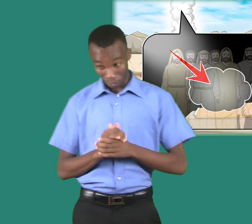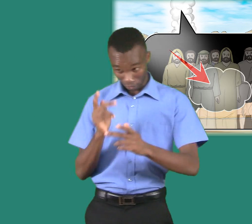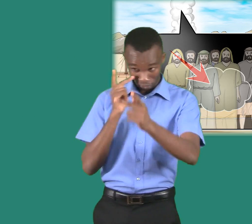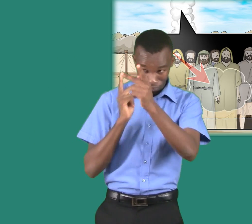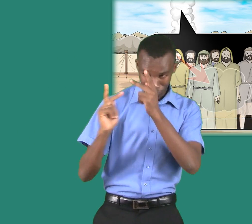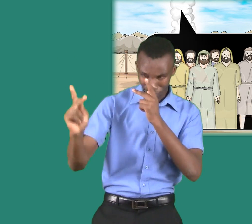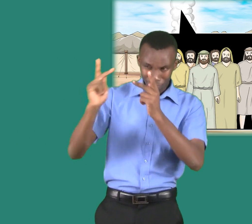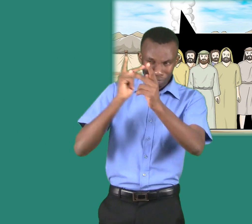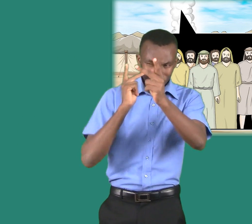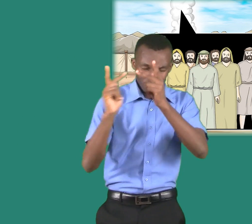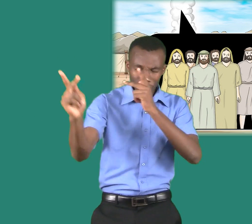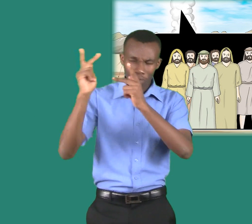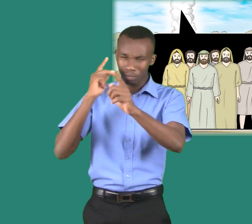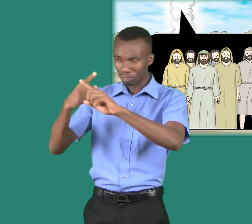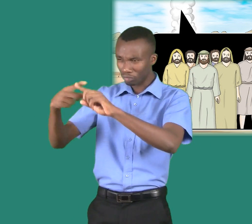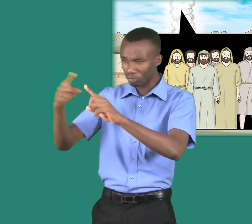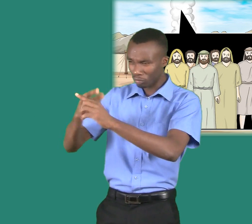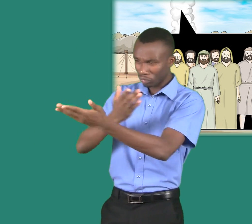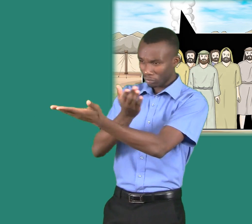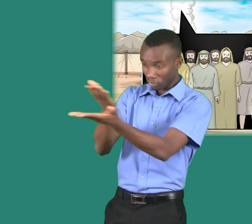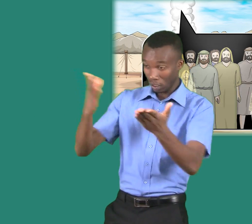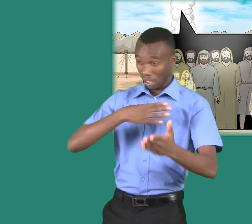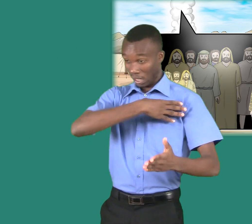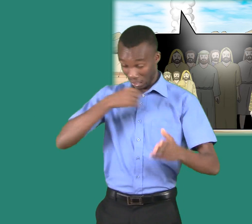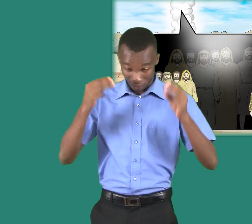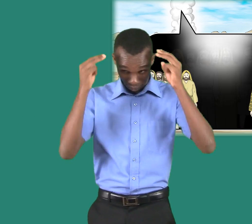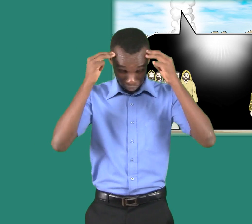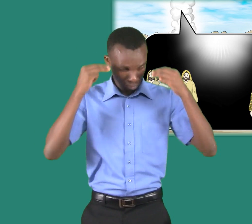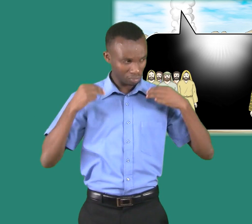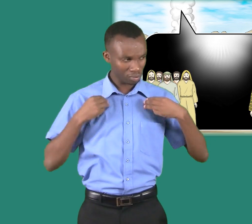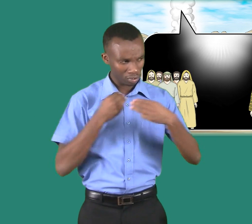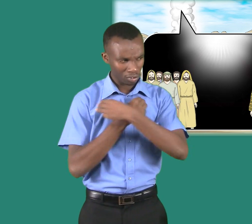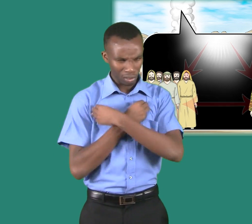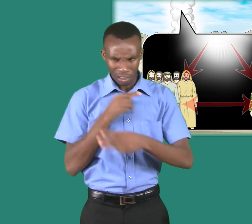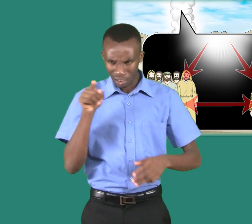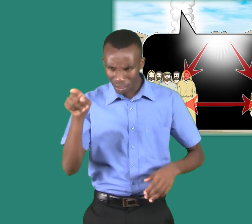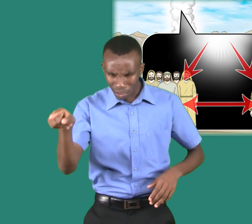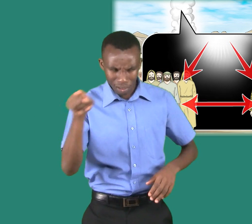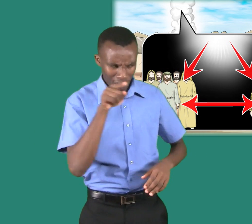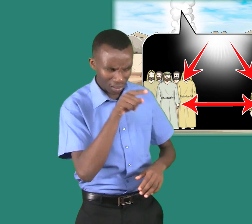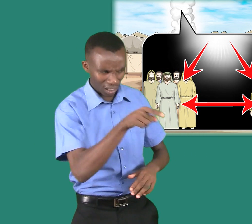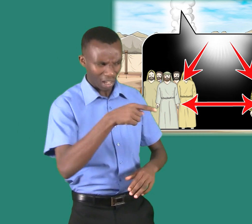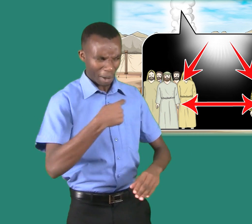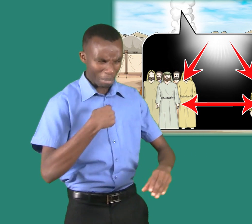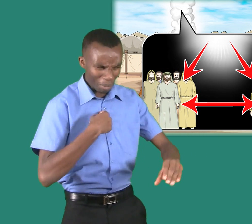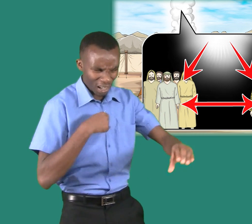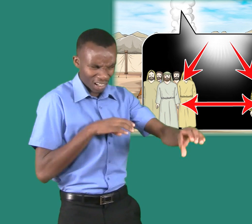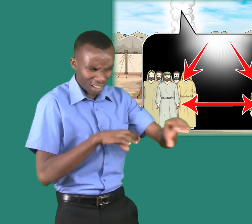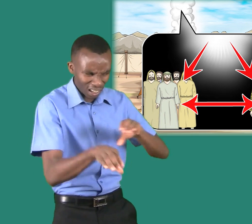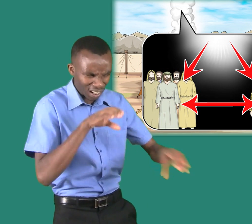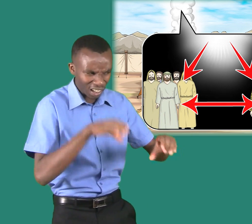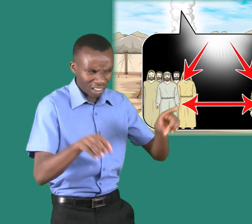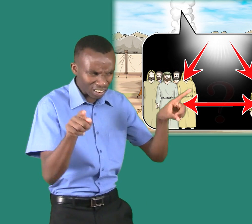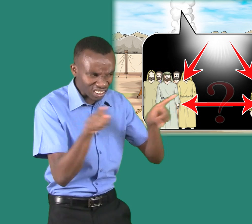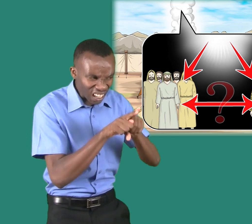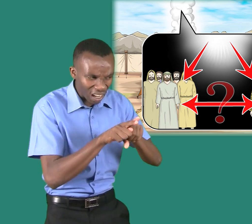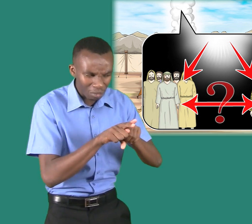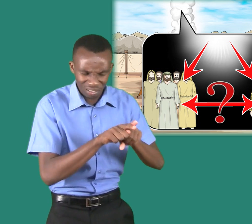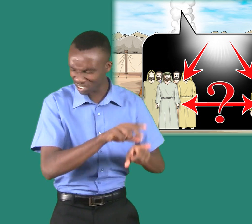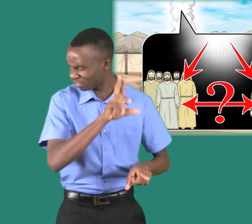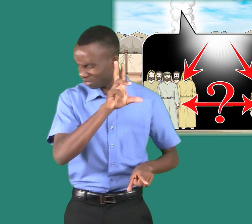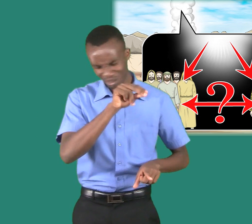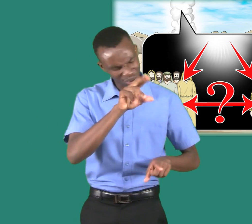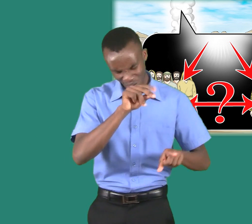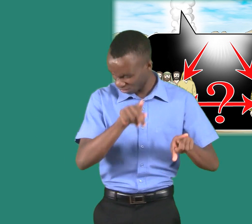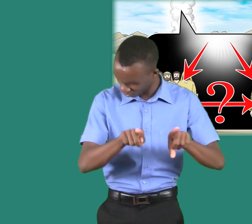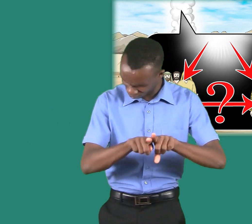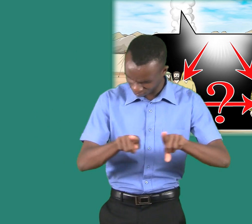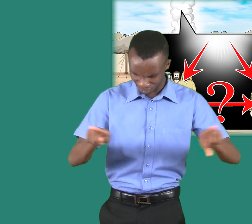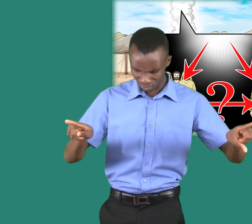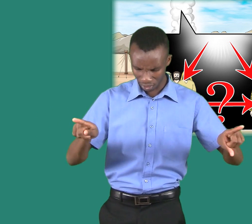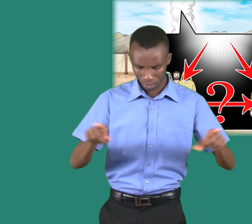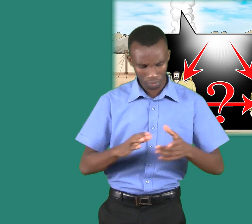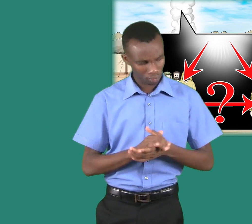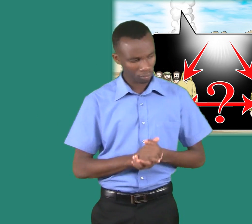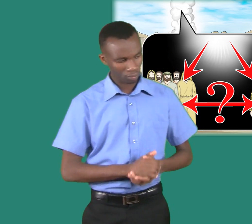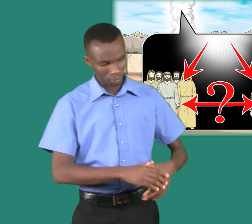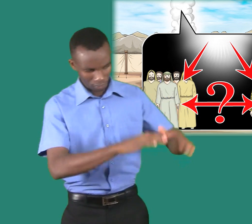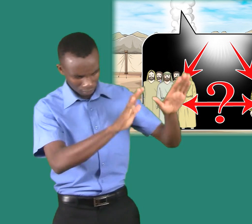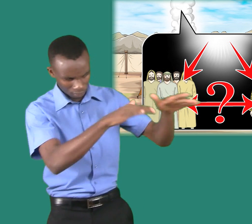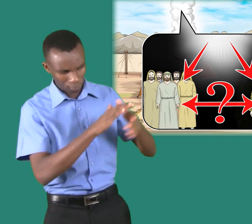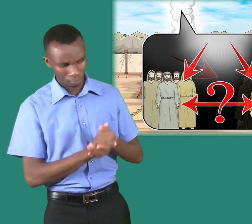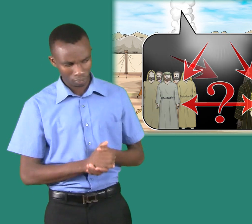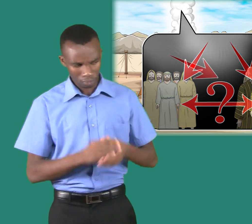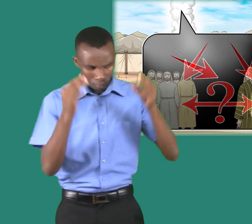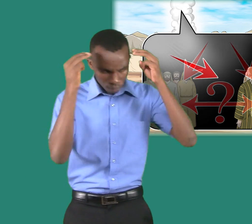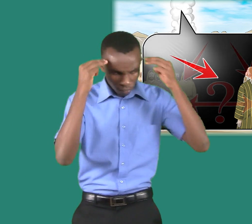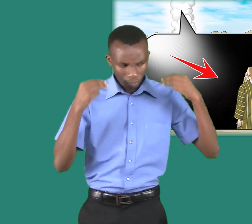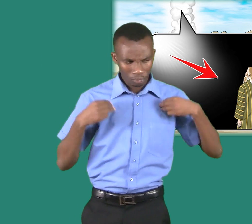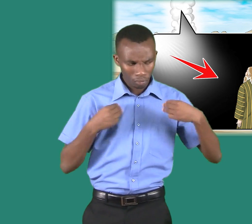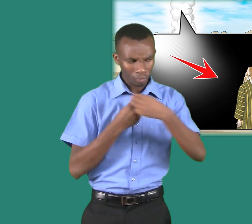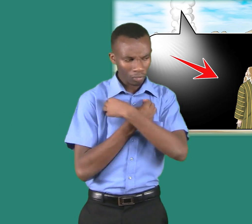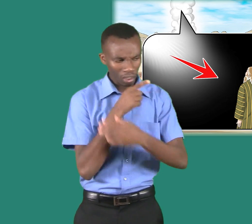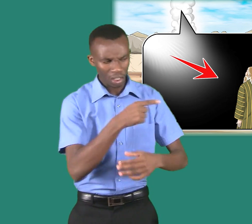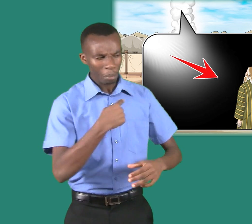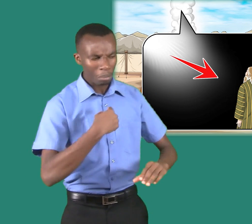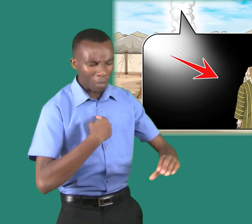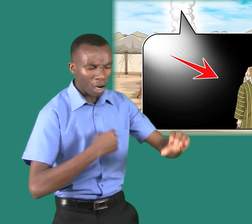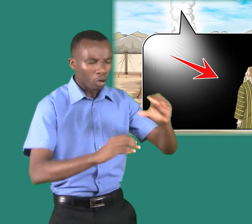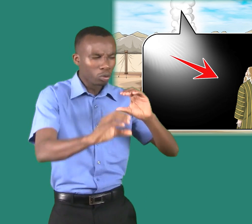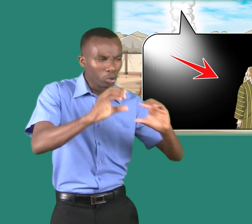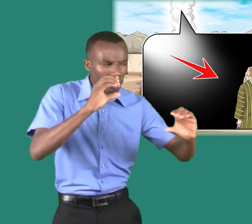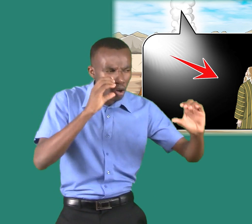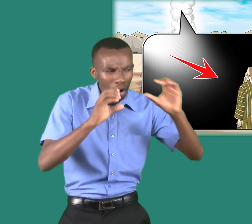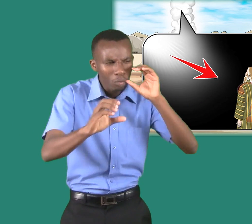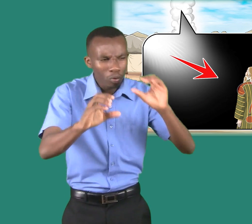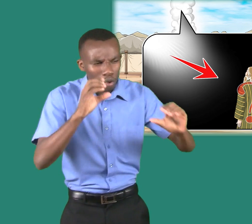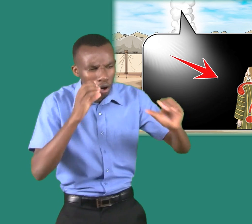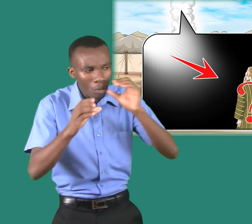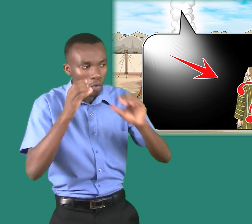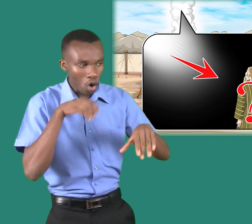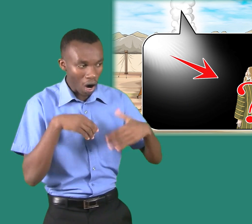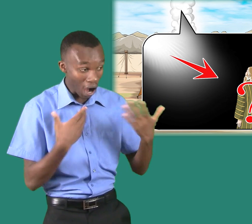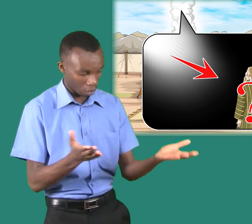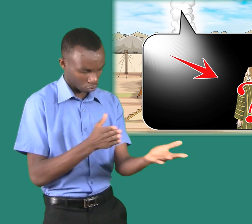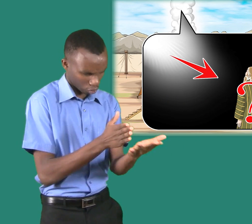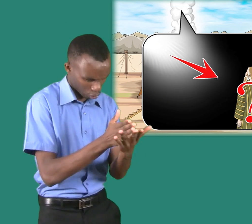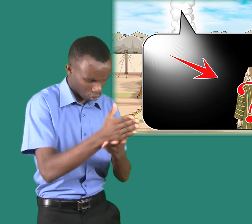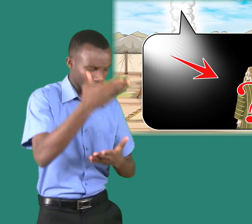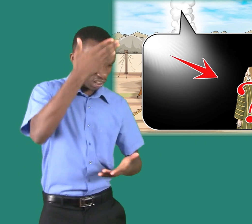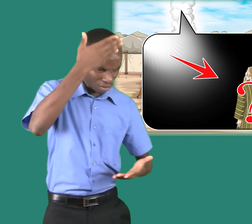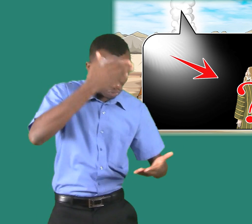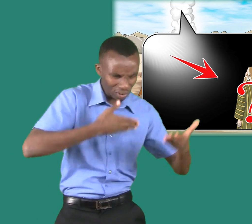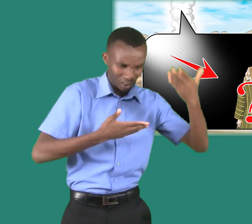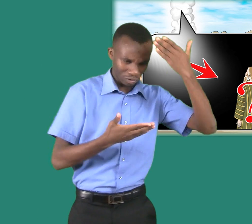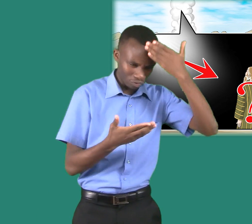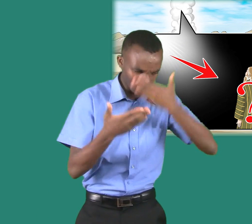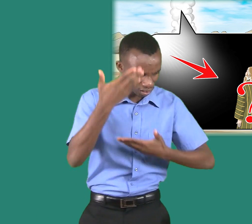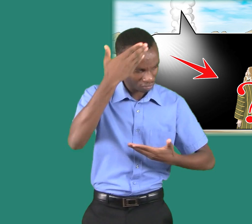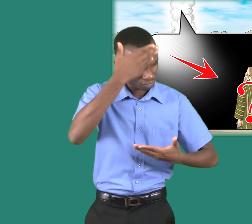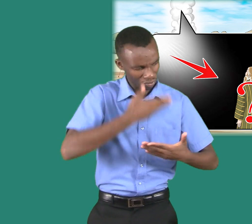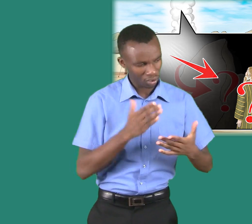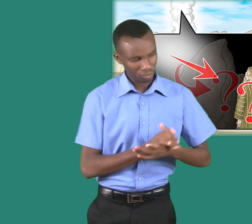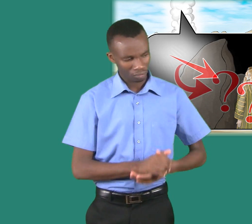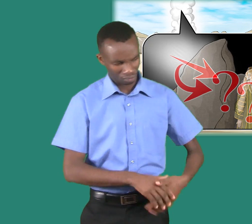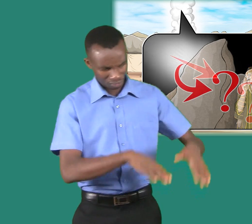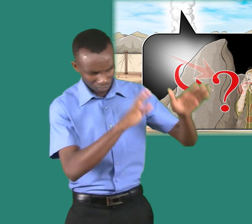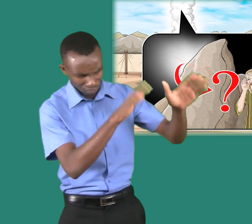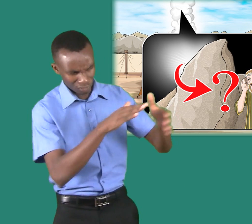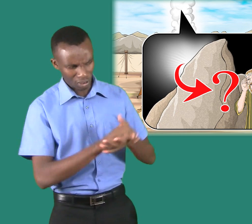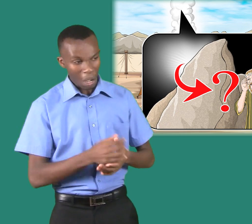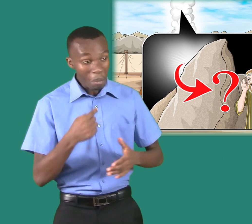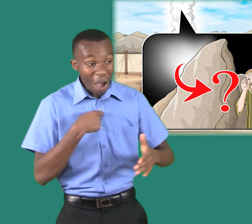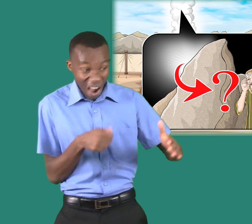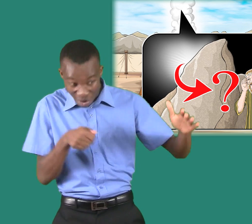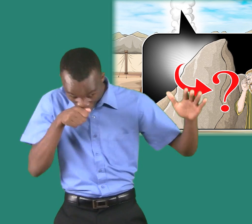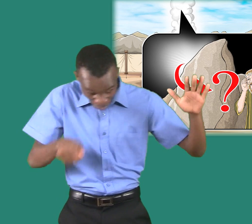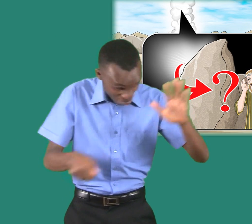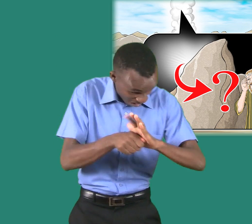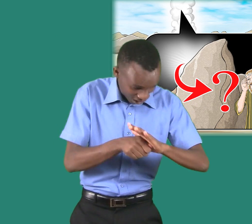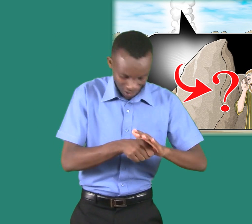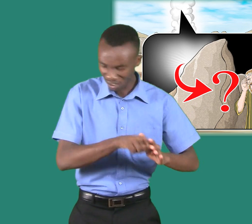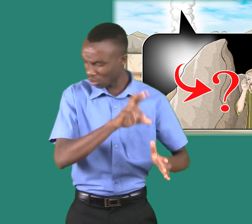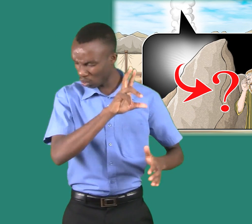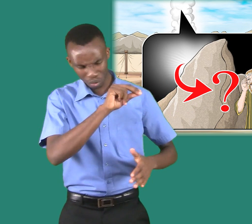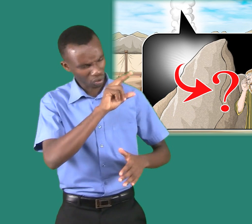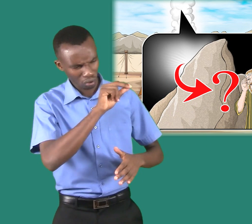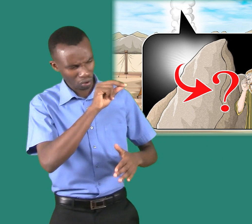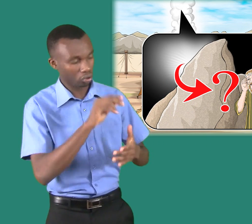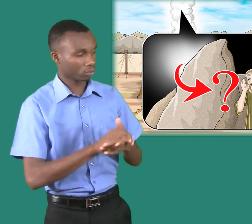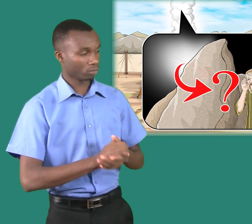But this is not so with My servant Moses; he is faithful in all My house.